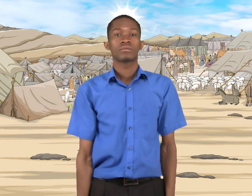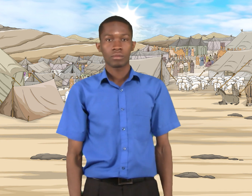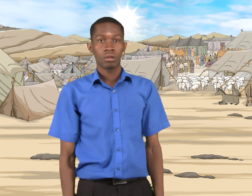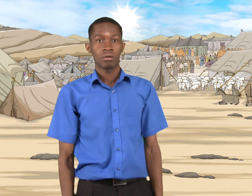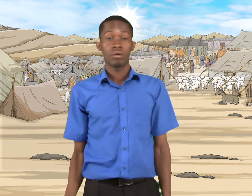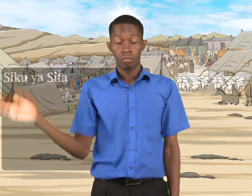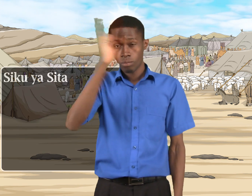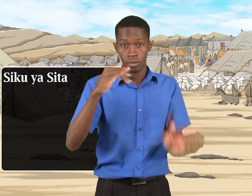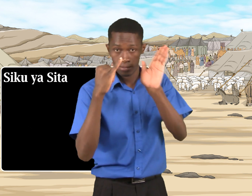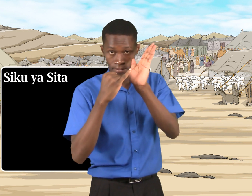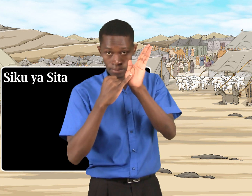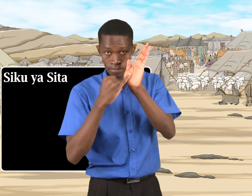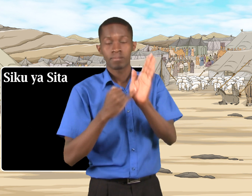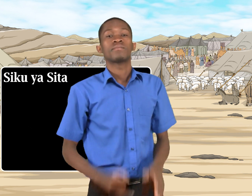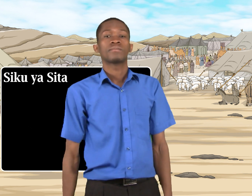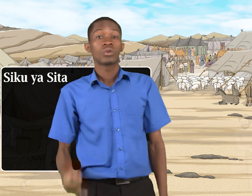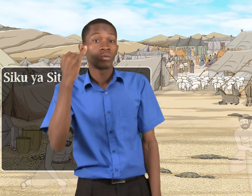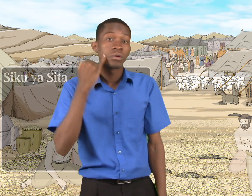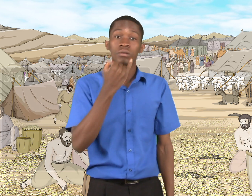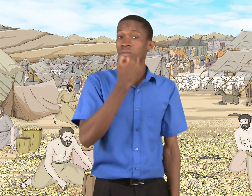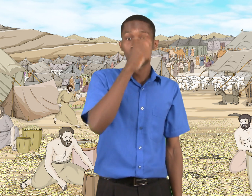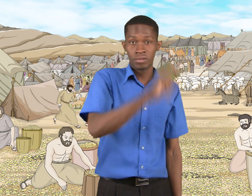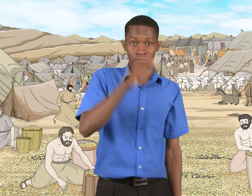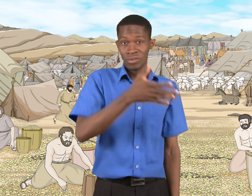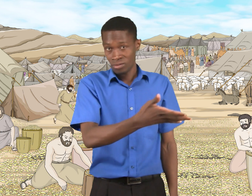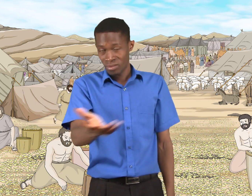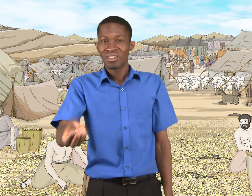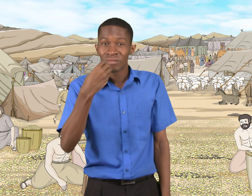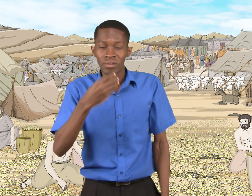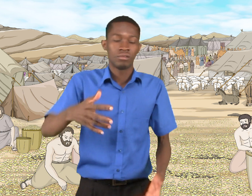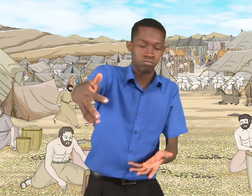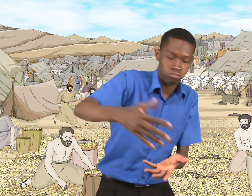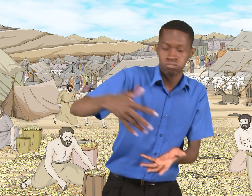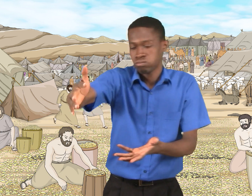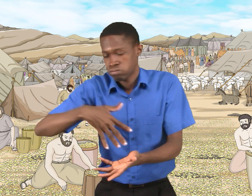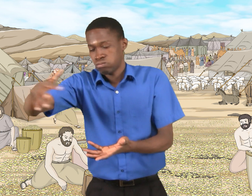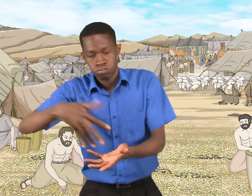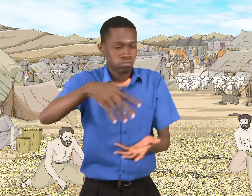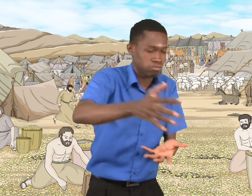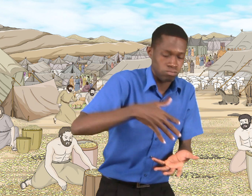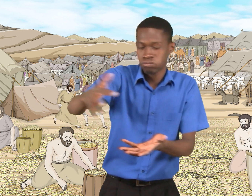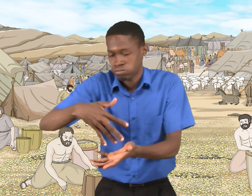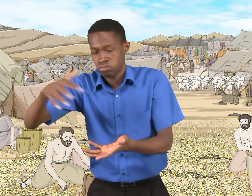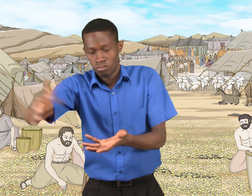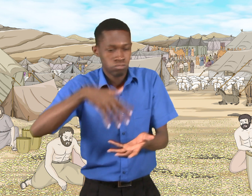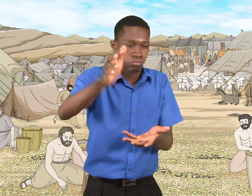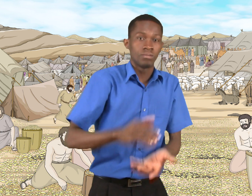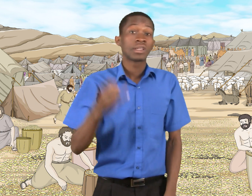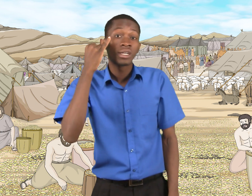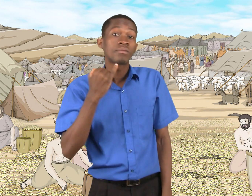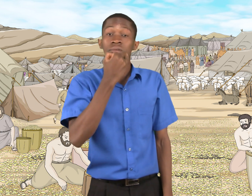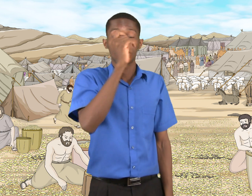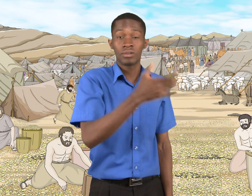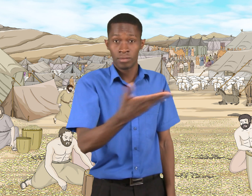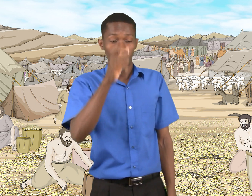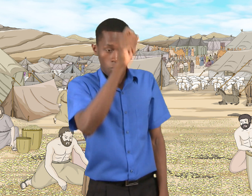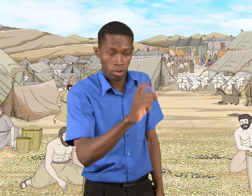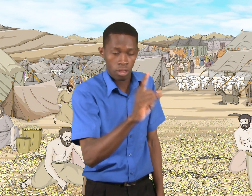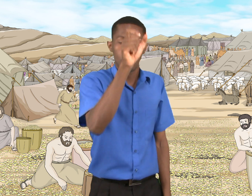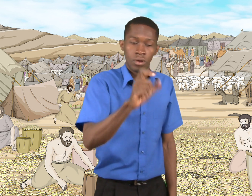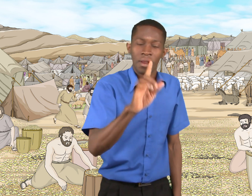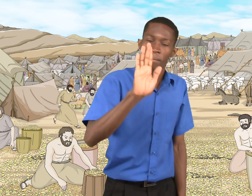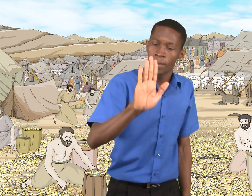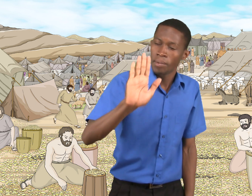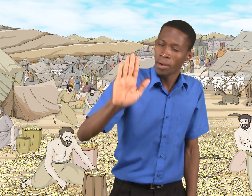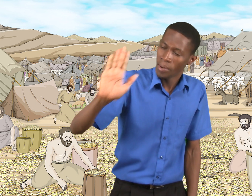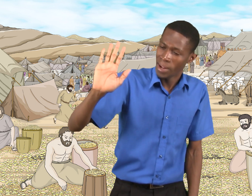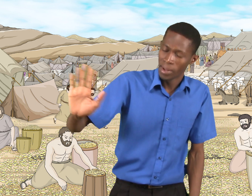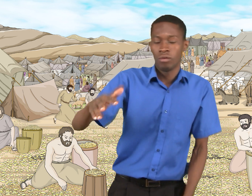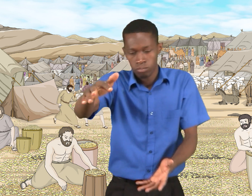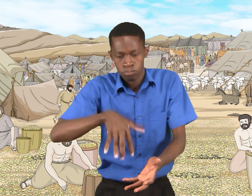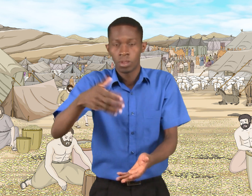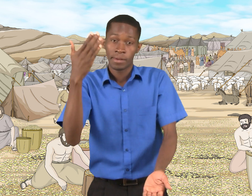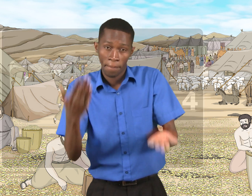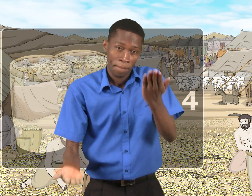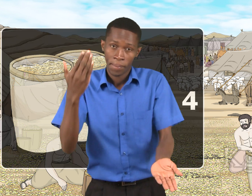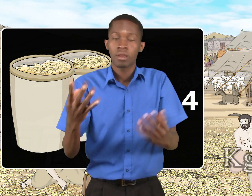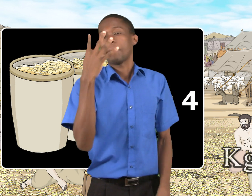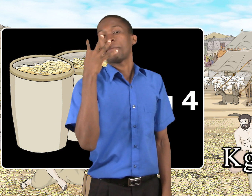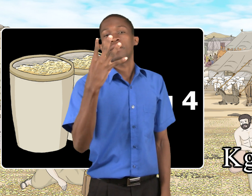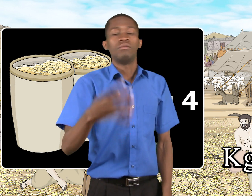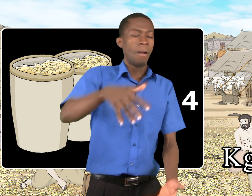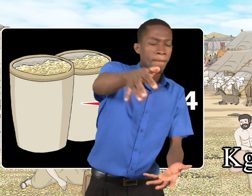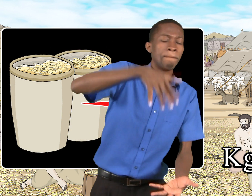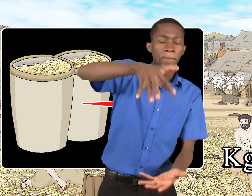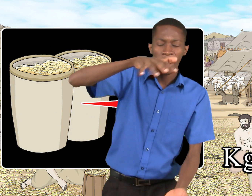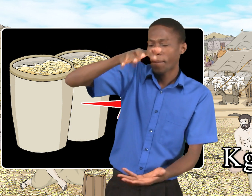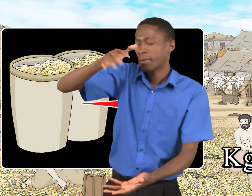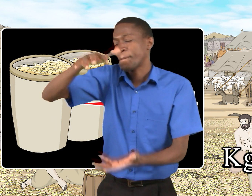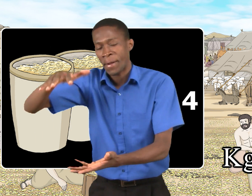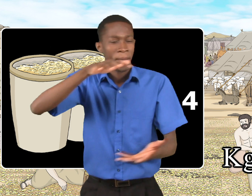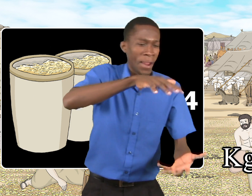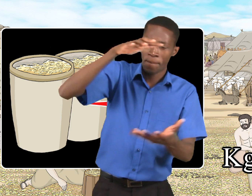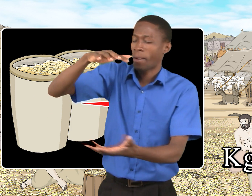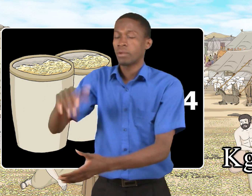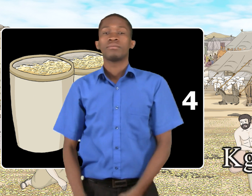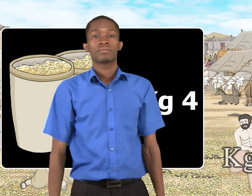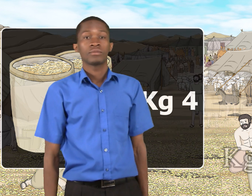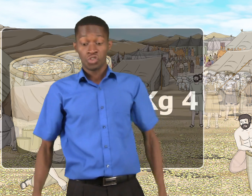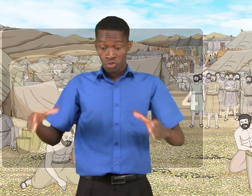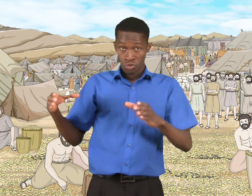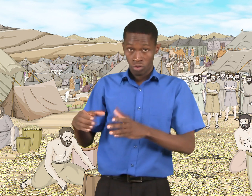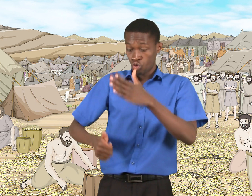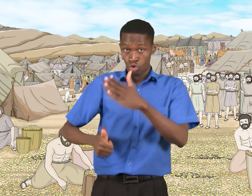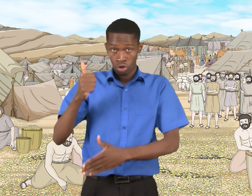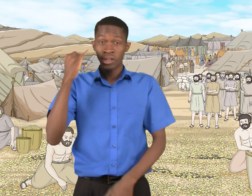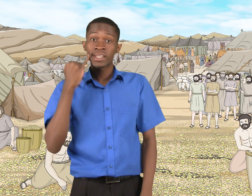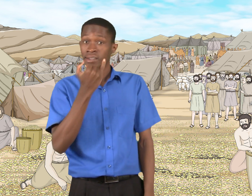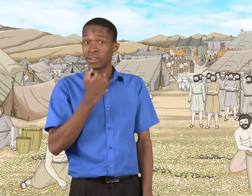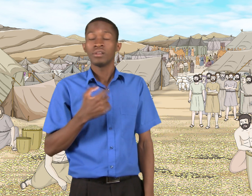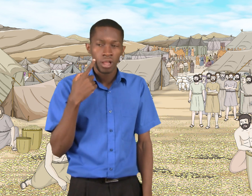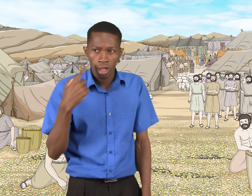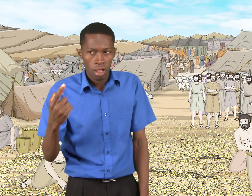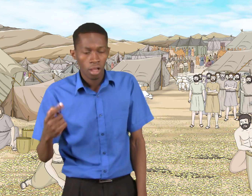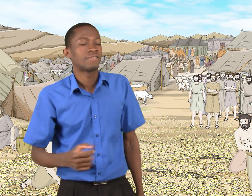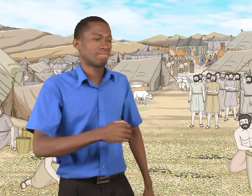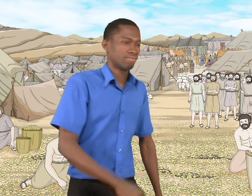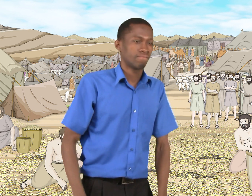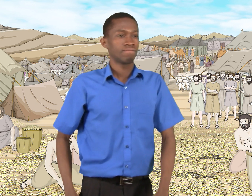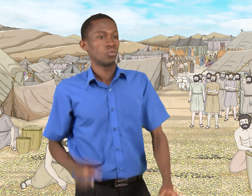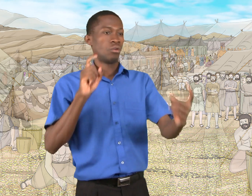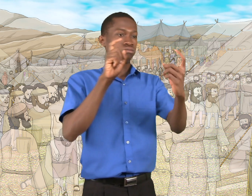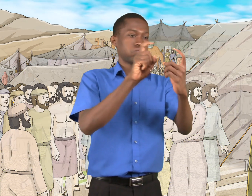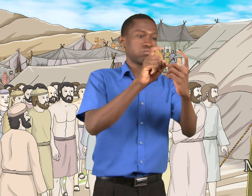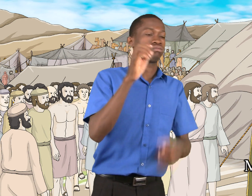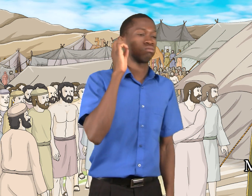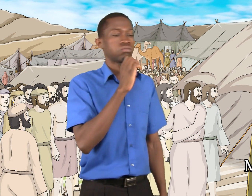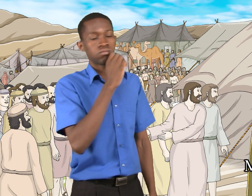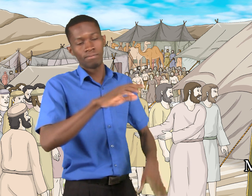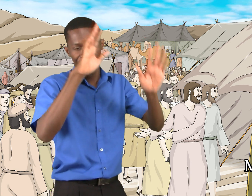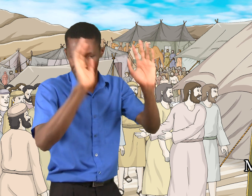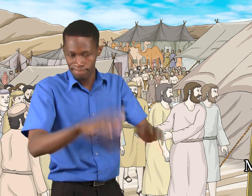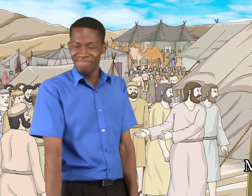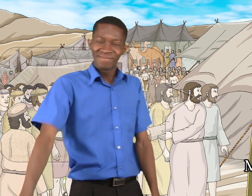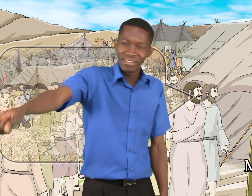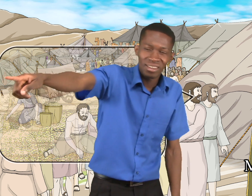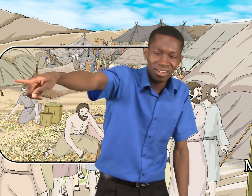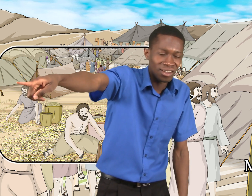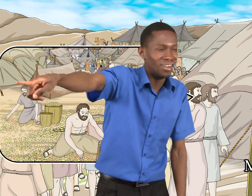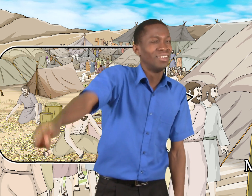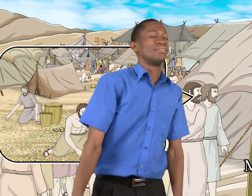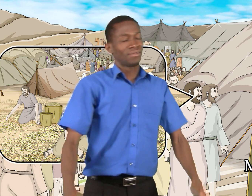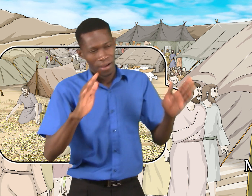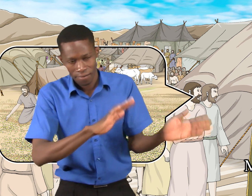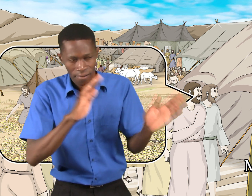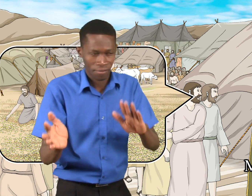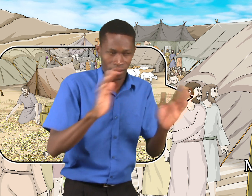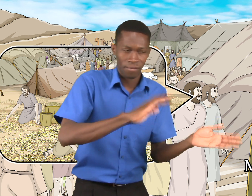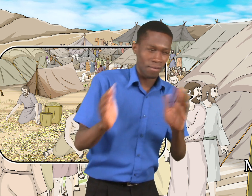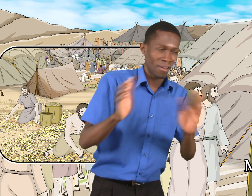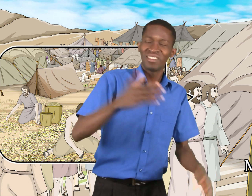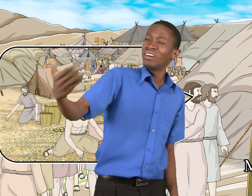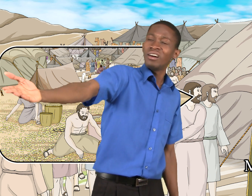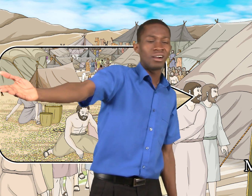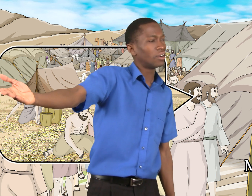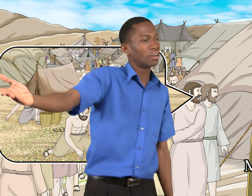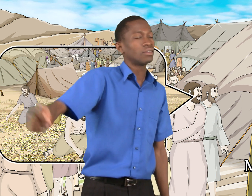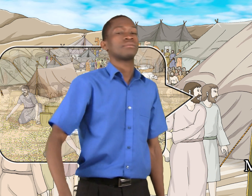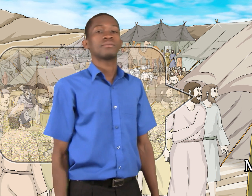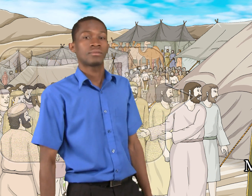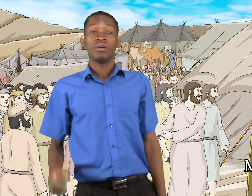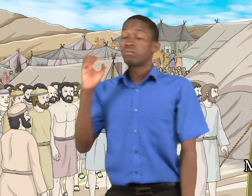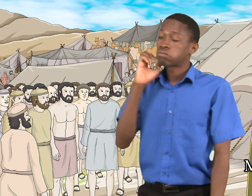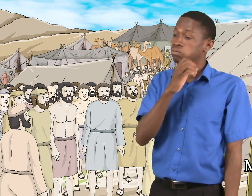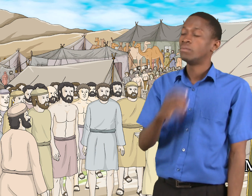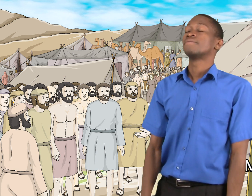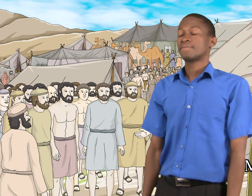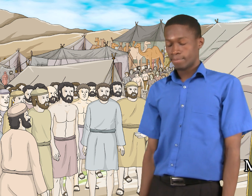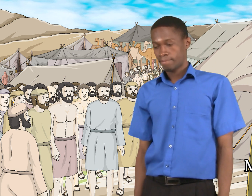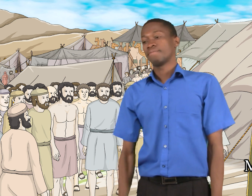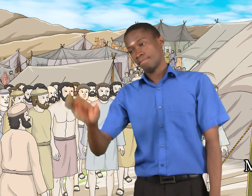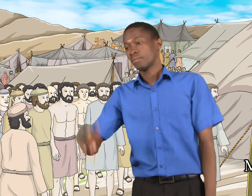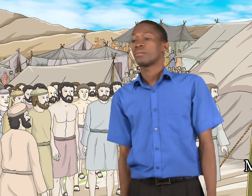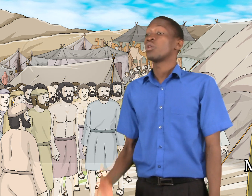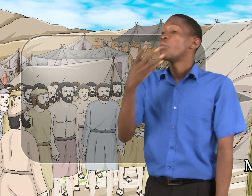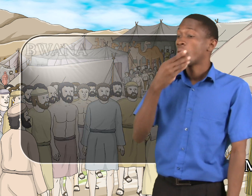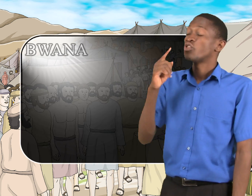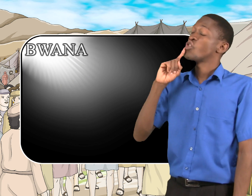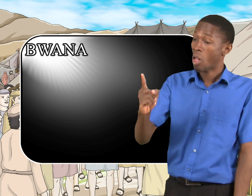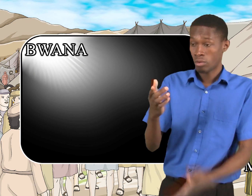On the sixth day, they gathered twice as much food—two omers per person —and all the leaders of the congregation came and reported this to Moses.